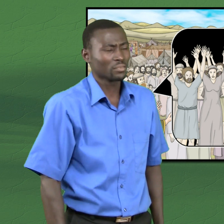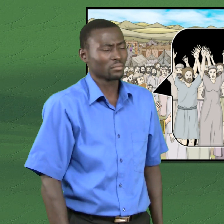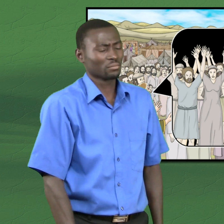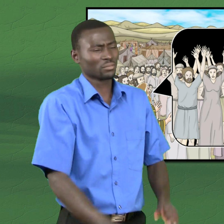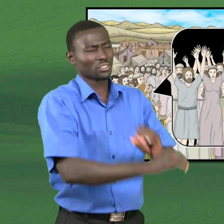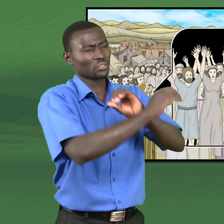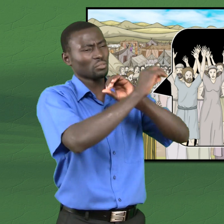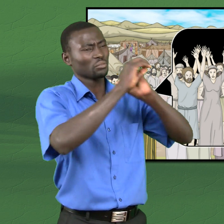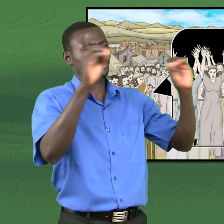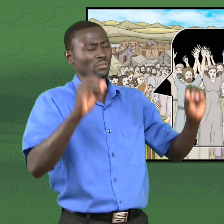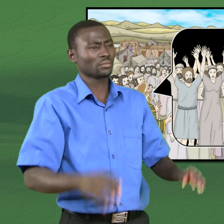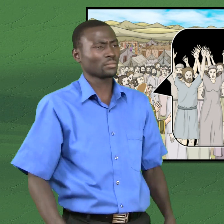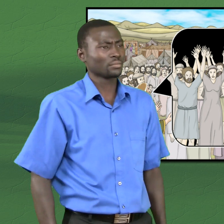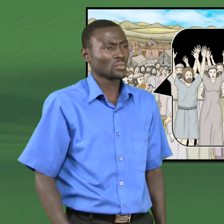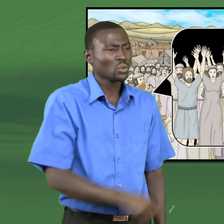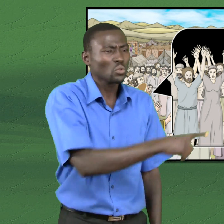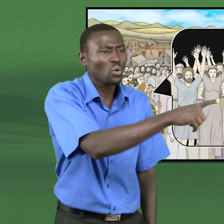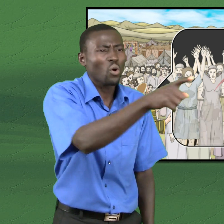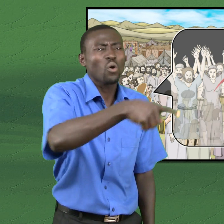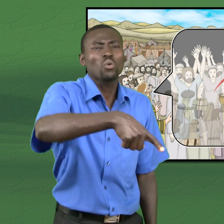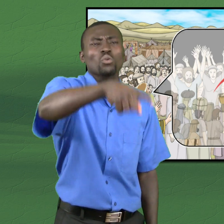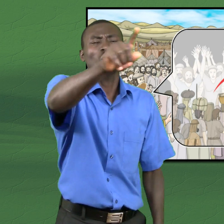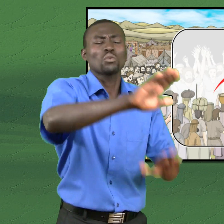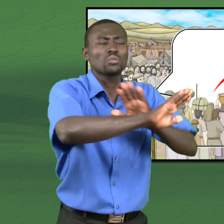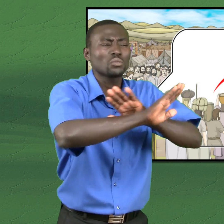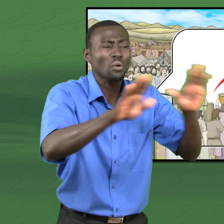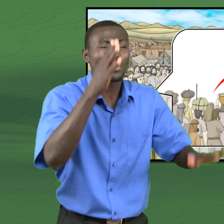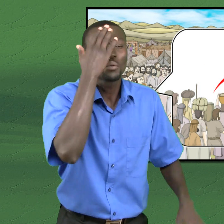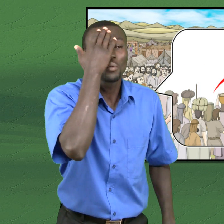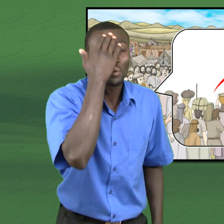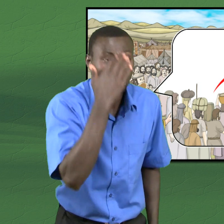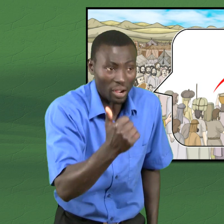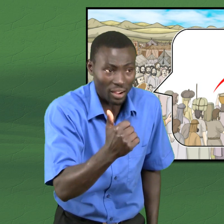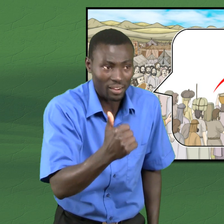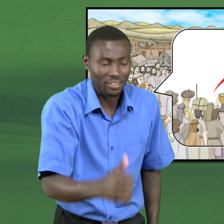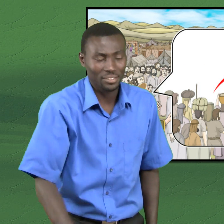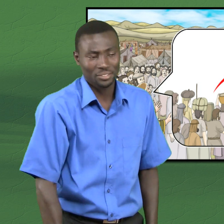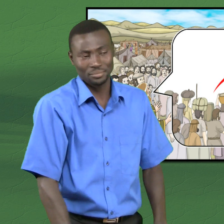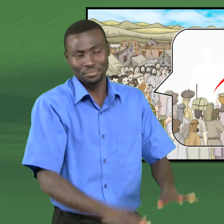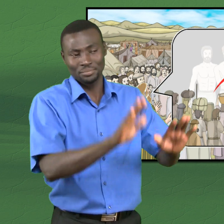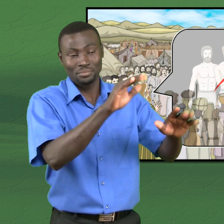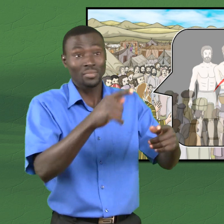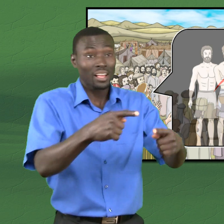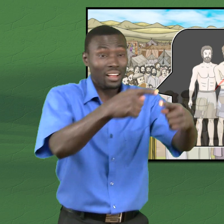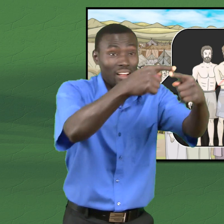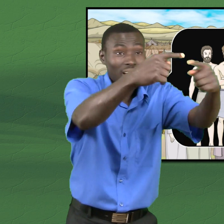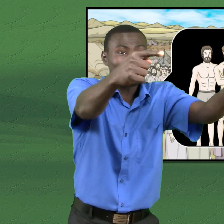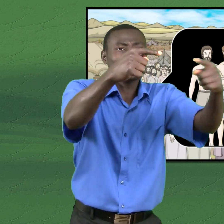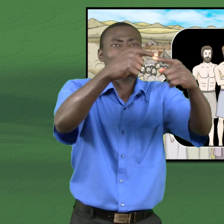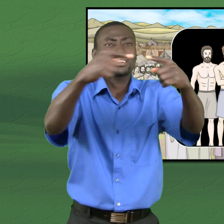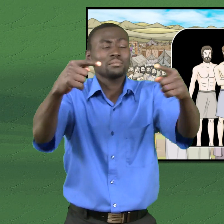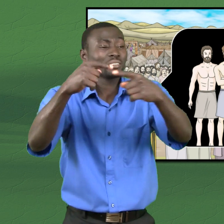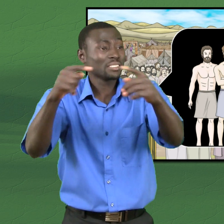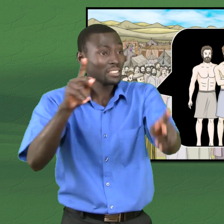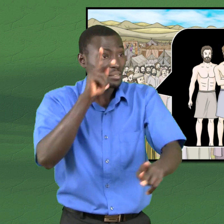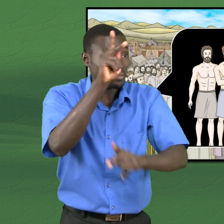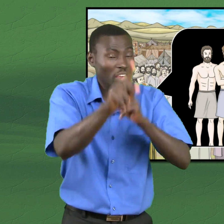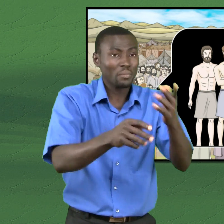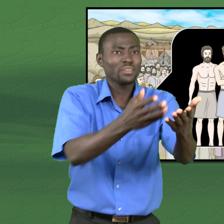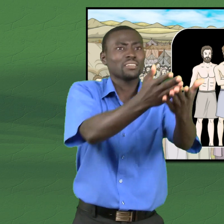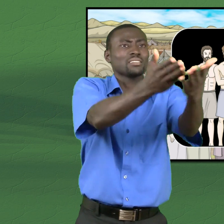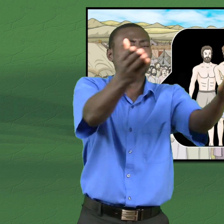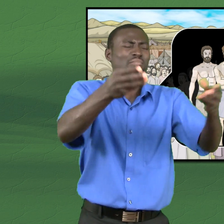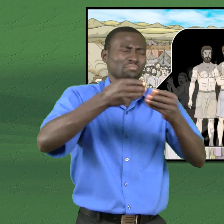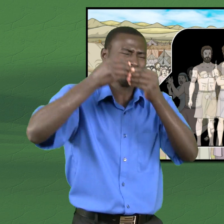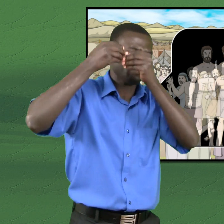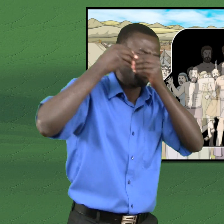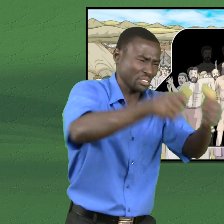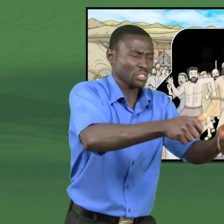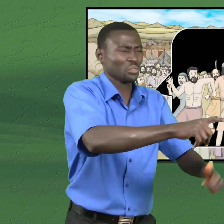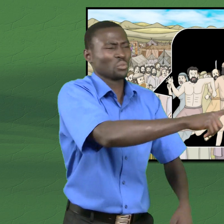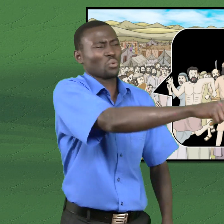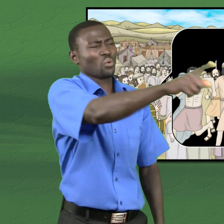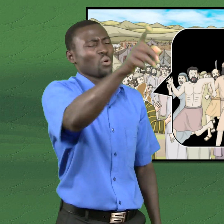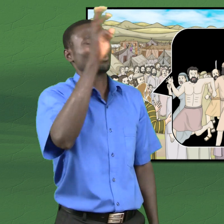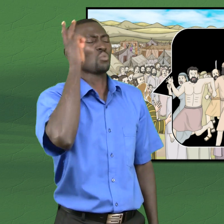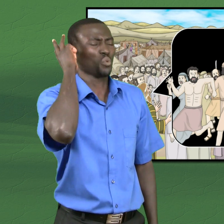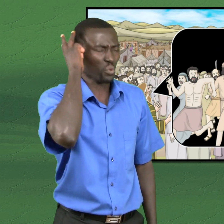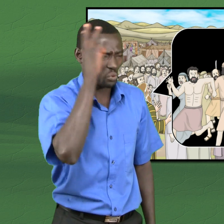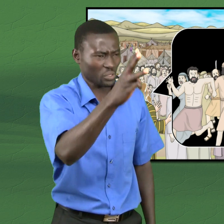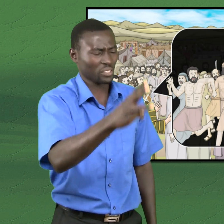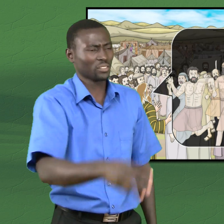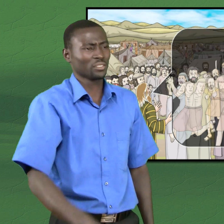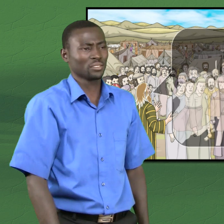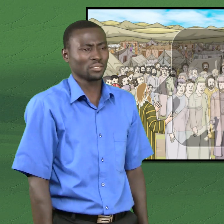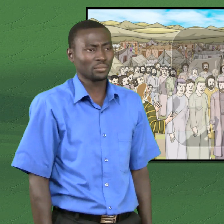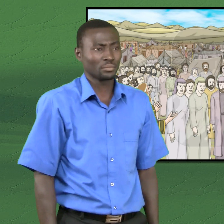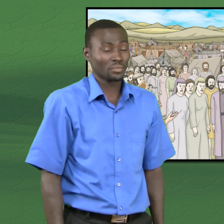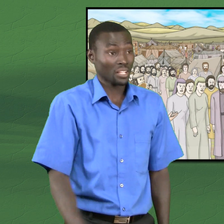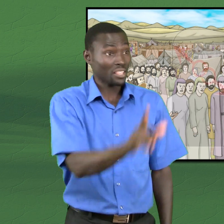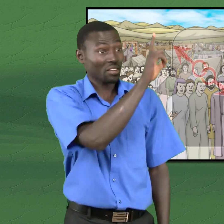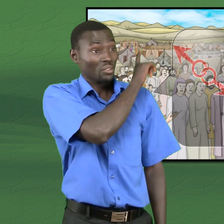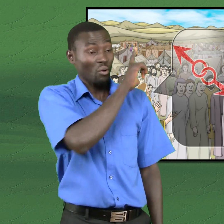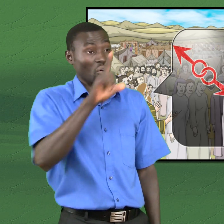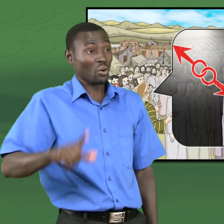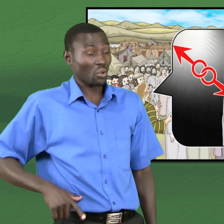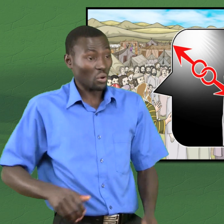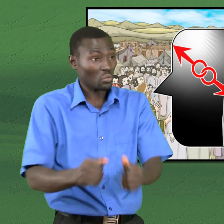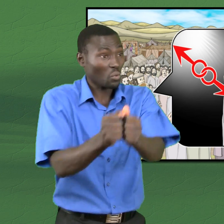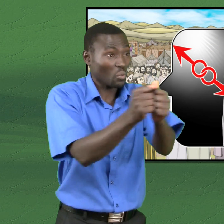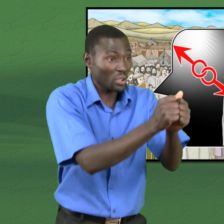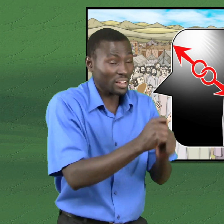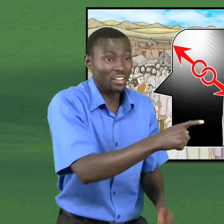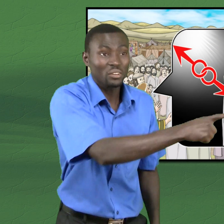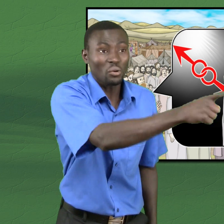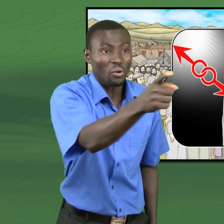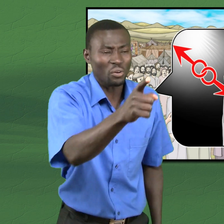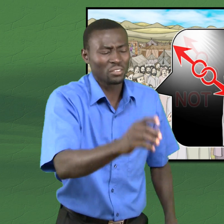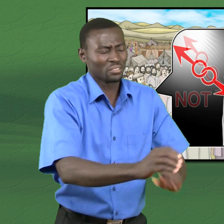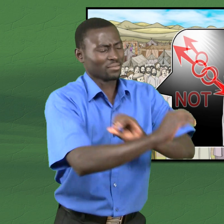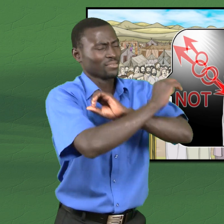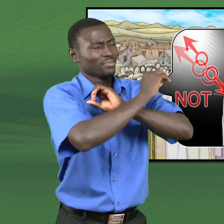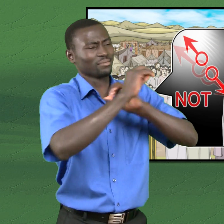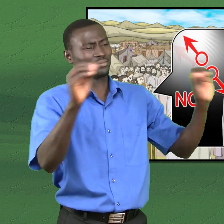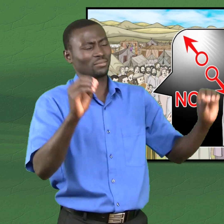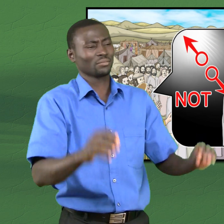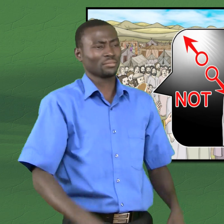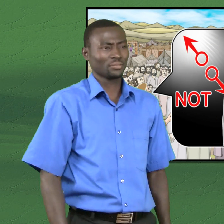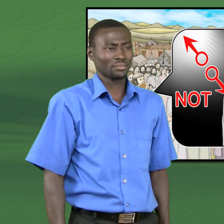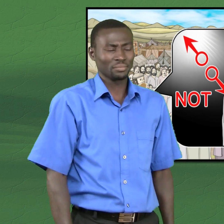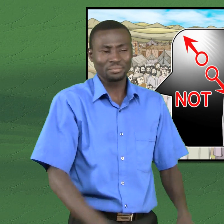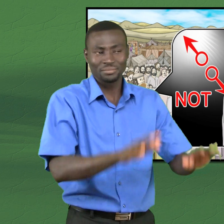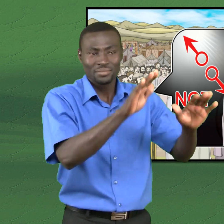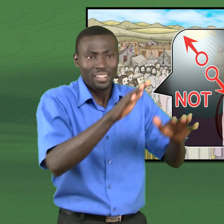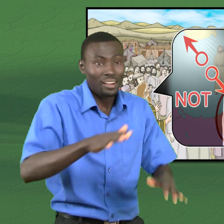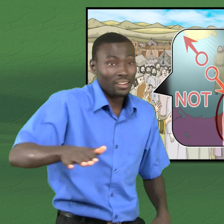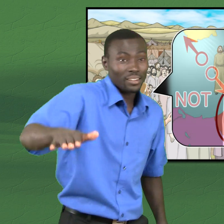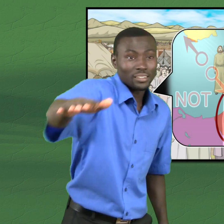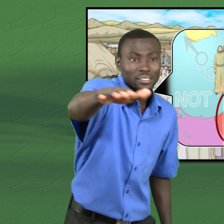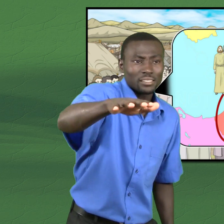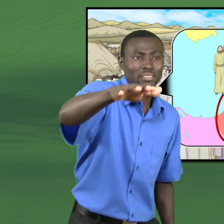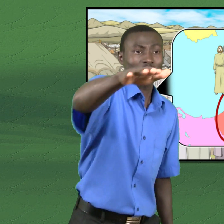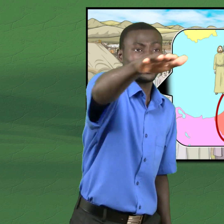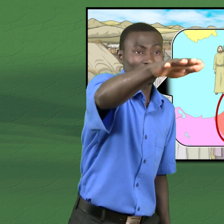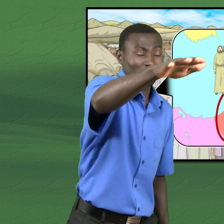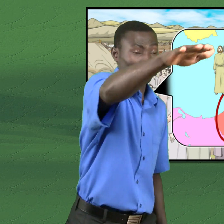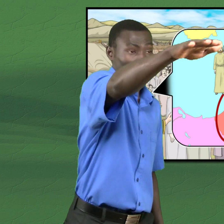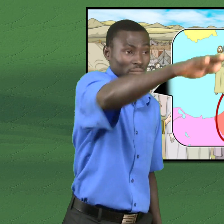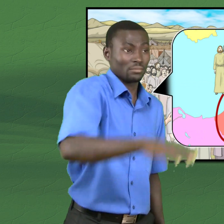Do not go up, lest you be struck down by your enemies, because the LORD is not among you.